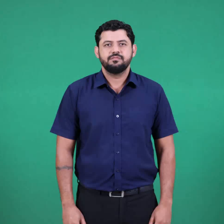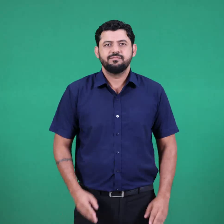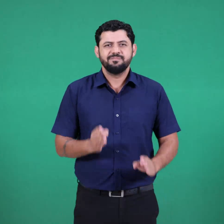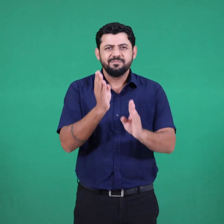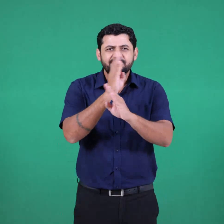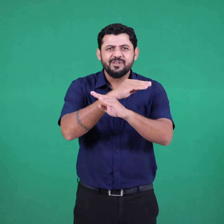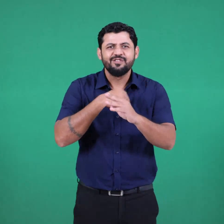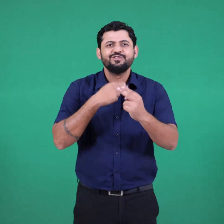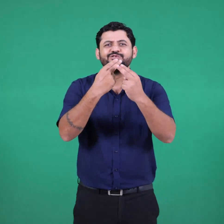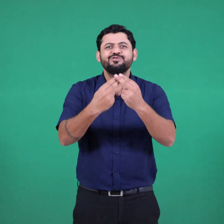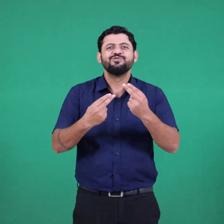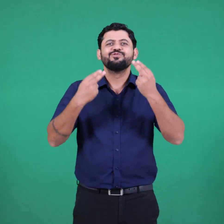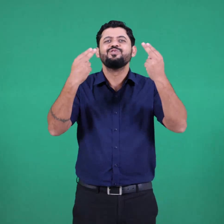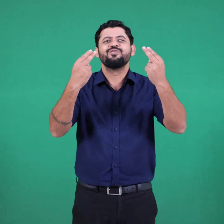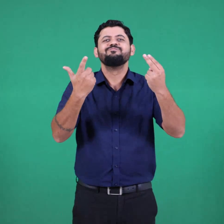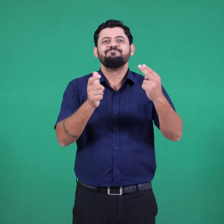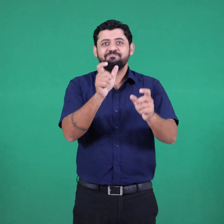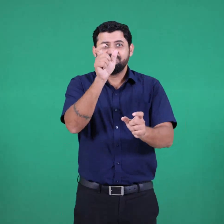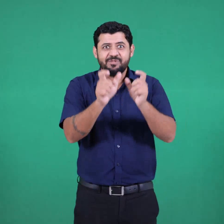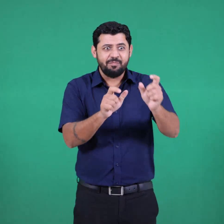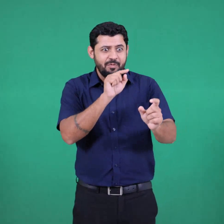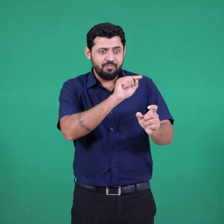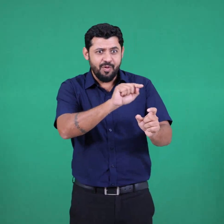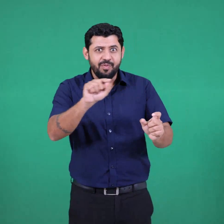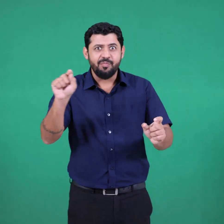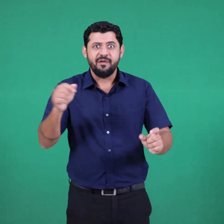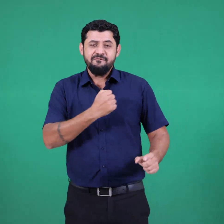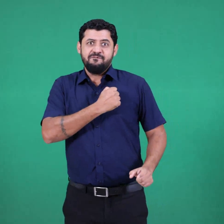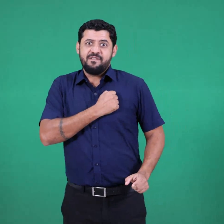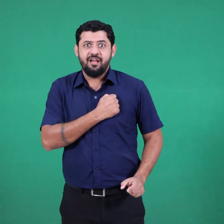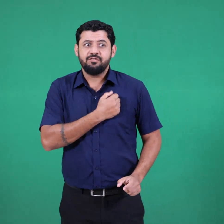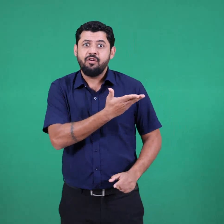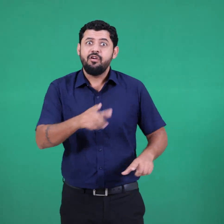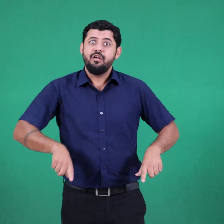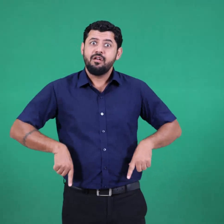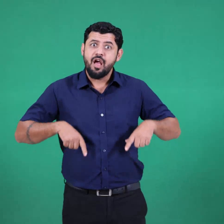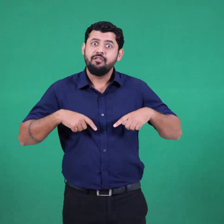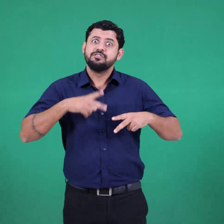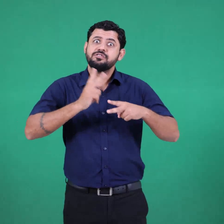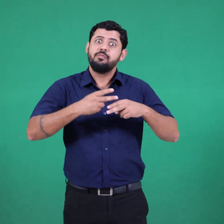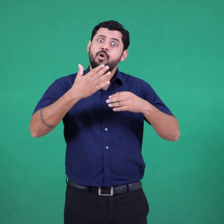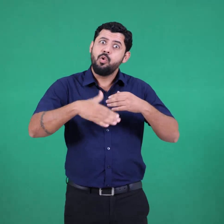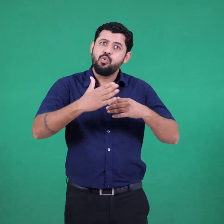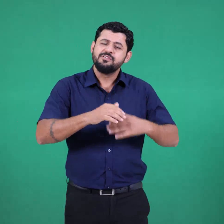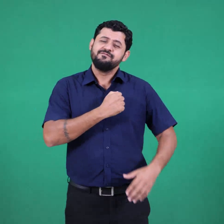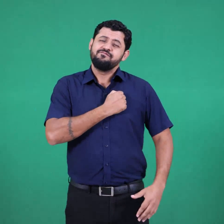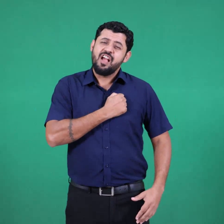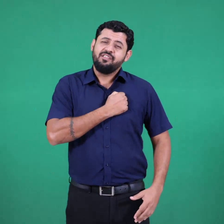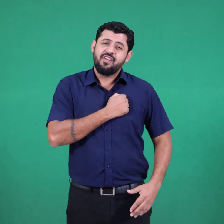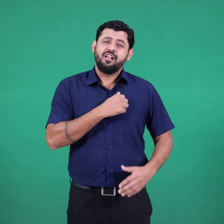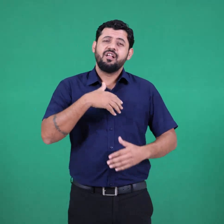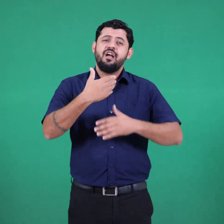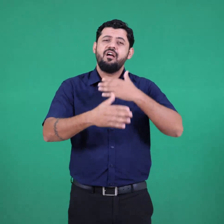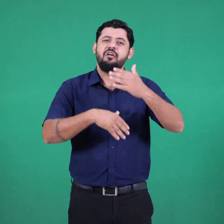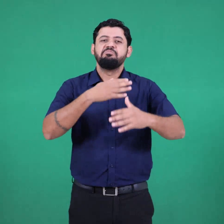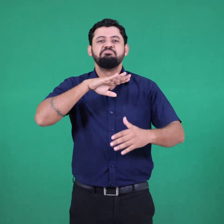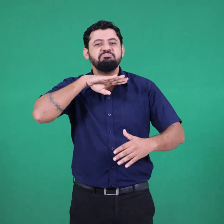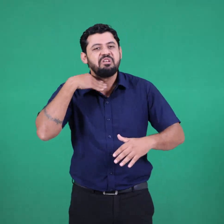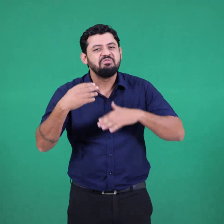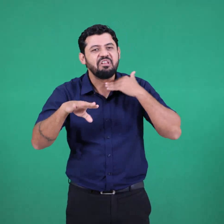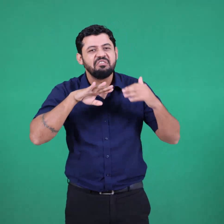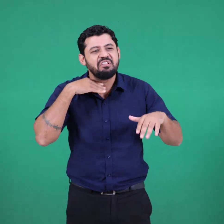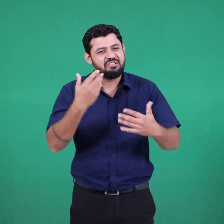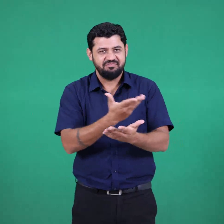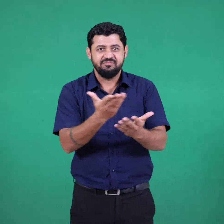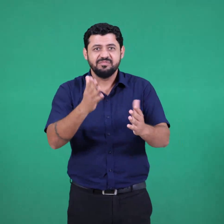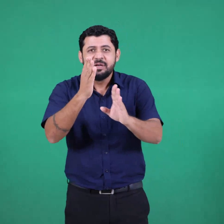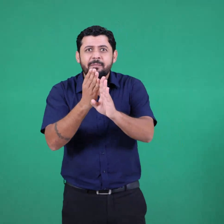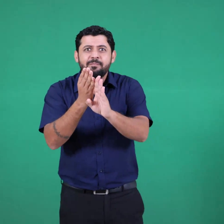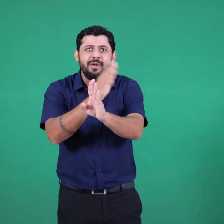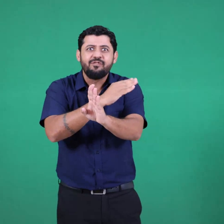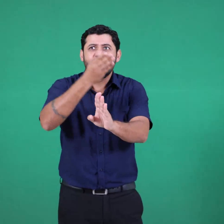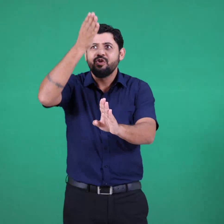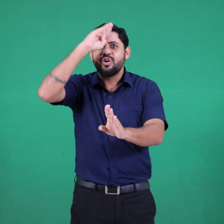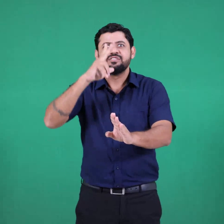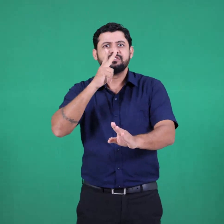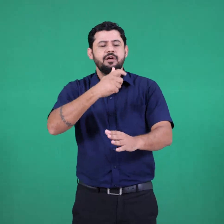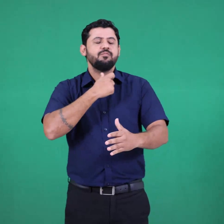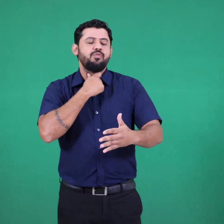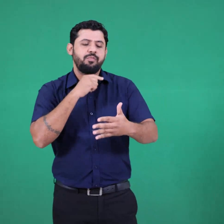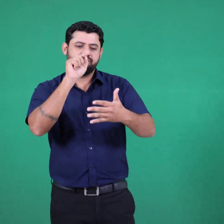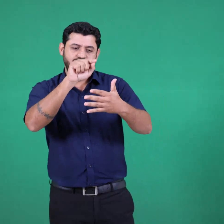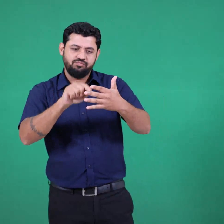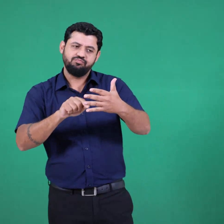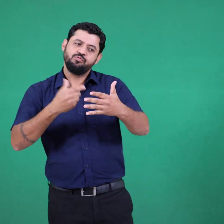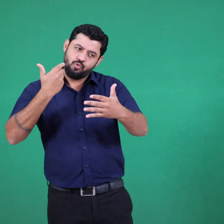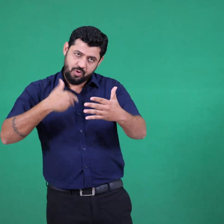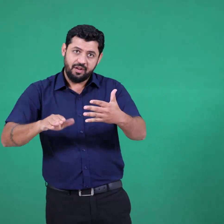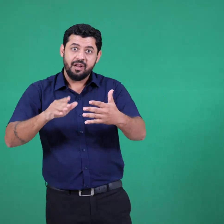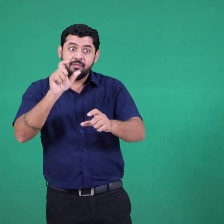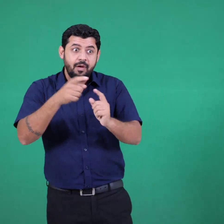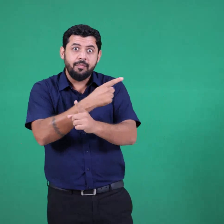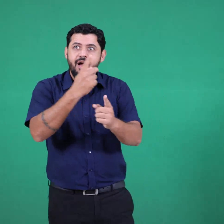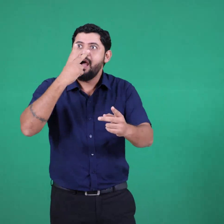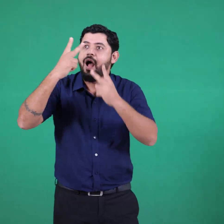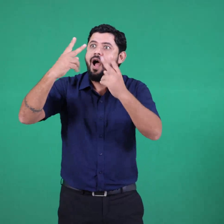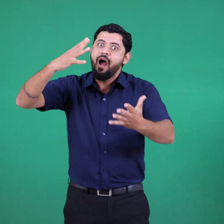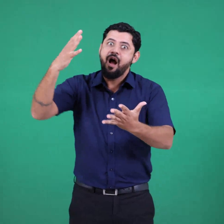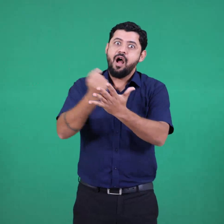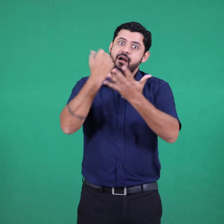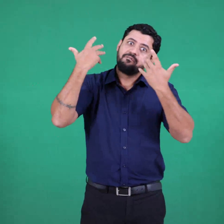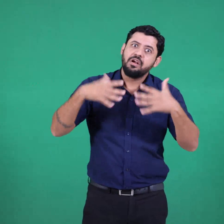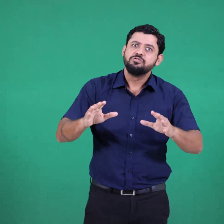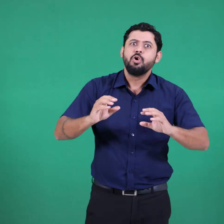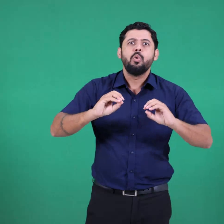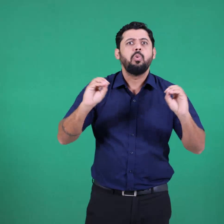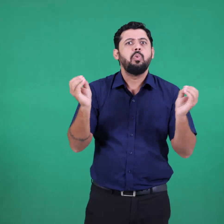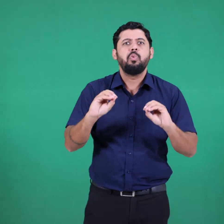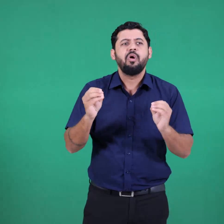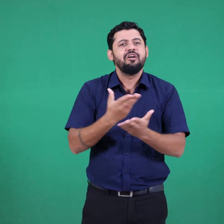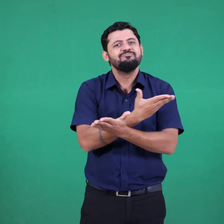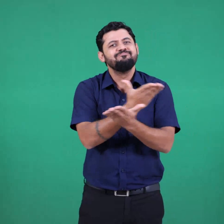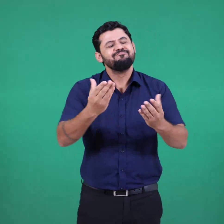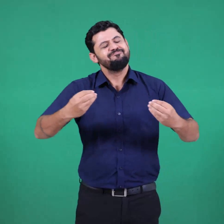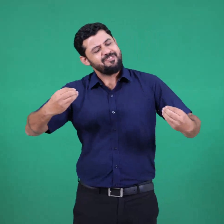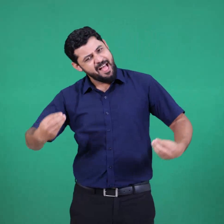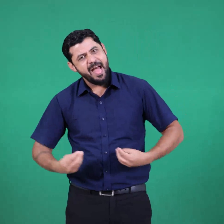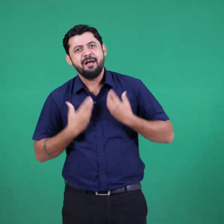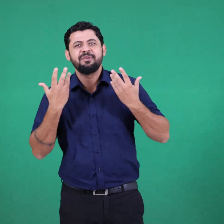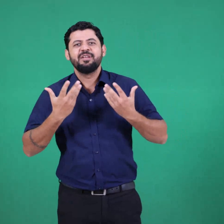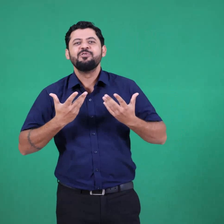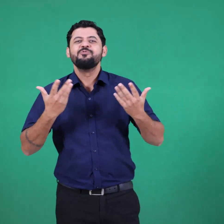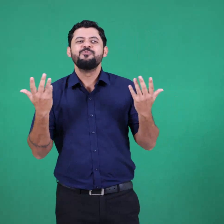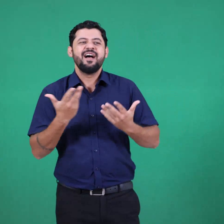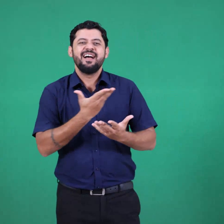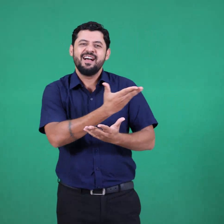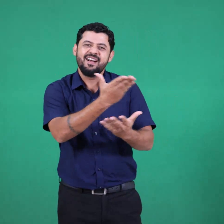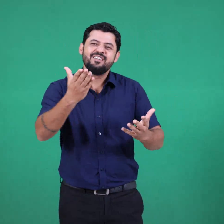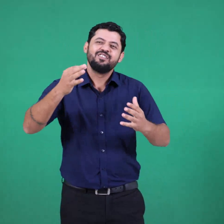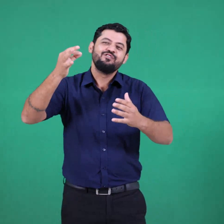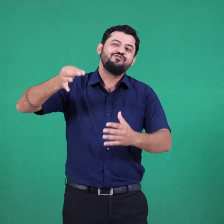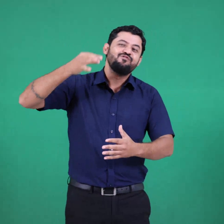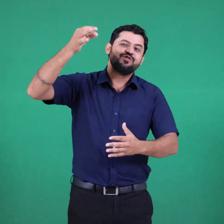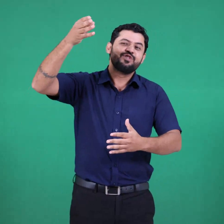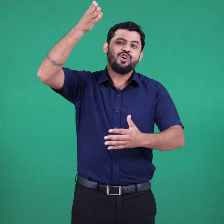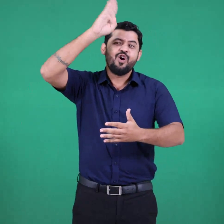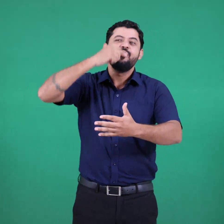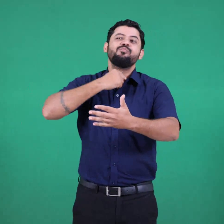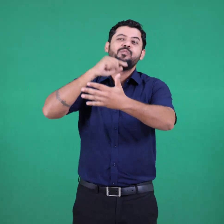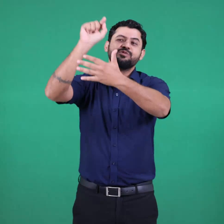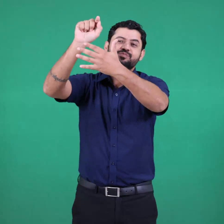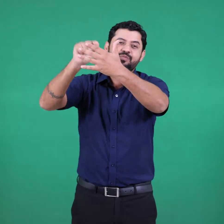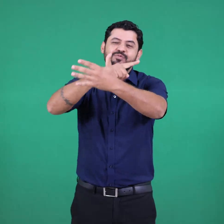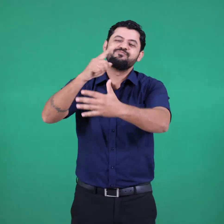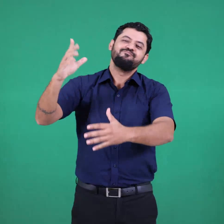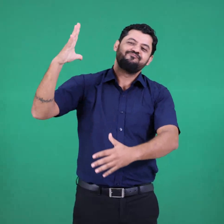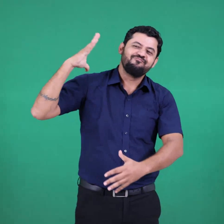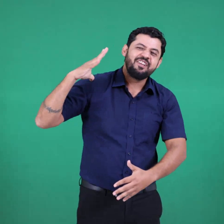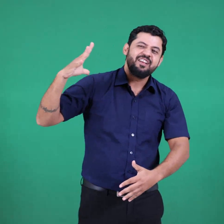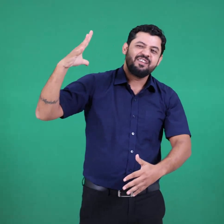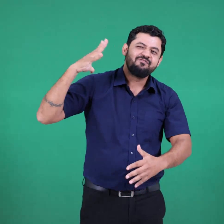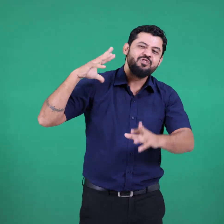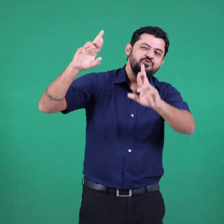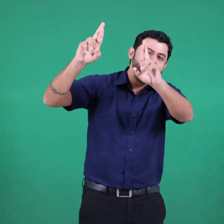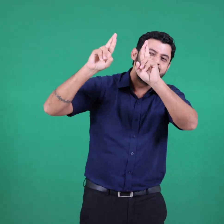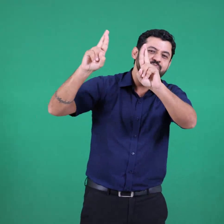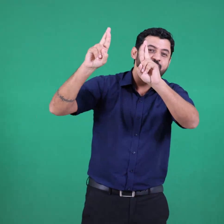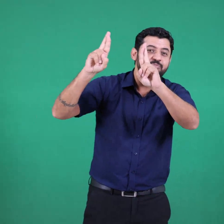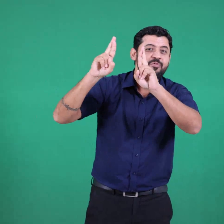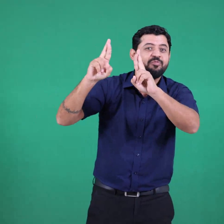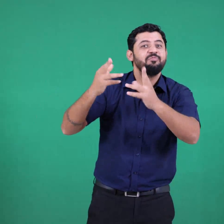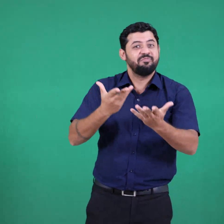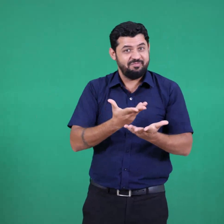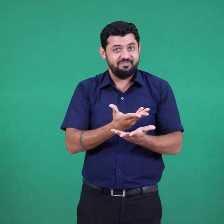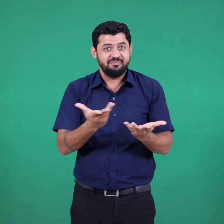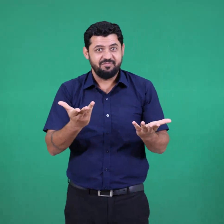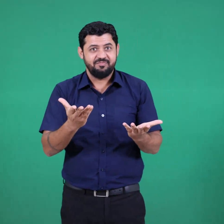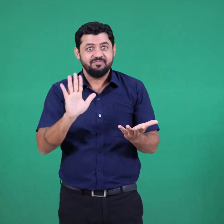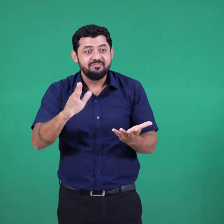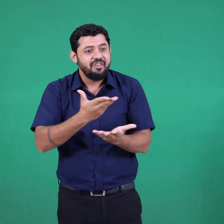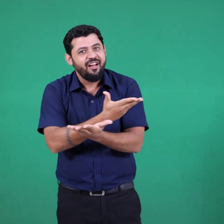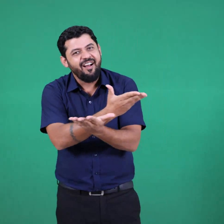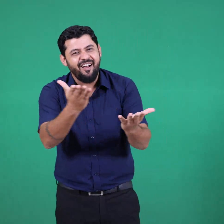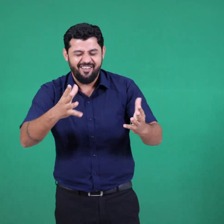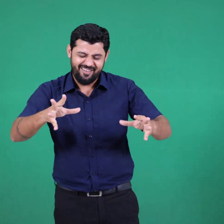All these people died in faith, without having received the things they were promised. However, they saw them and welcomed them from afar.